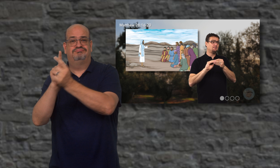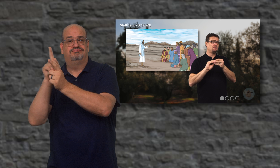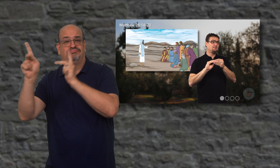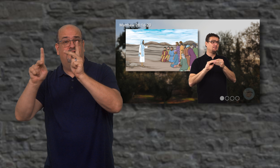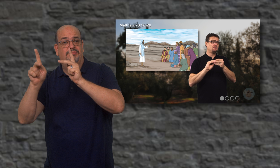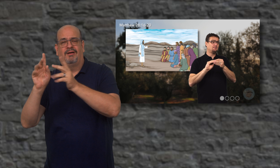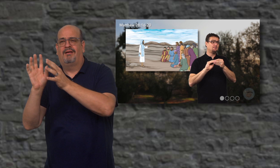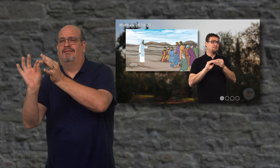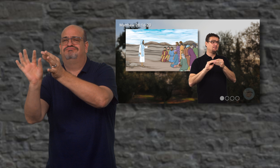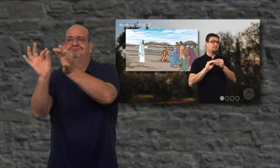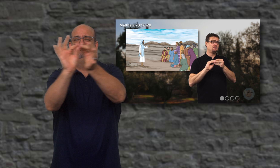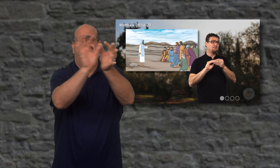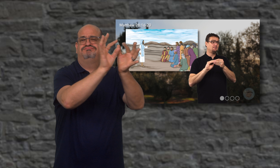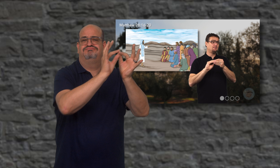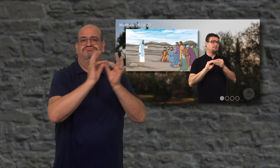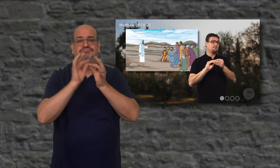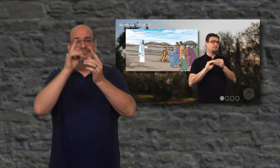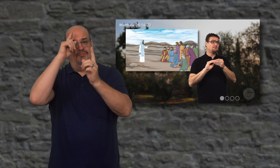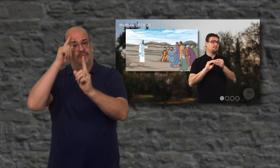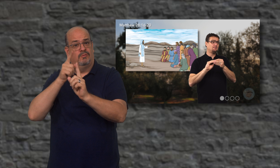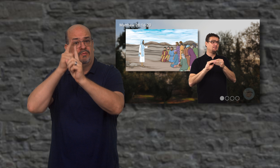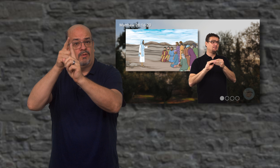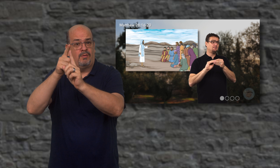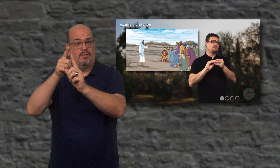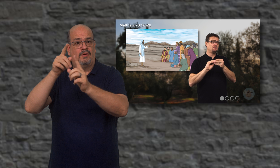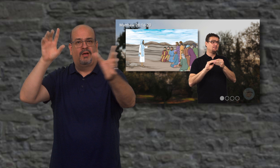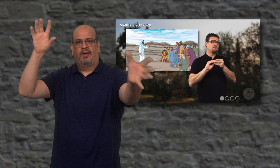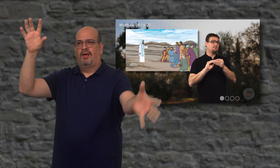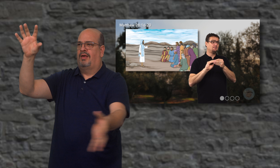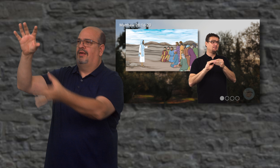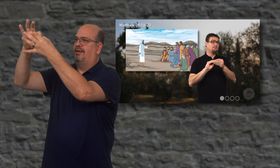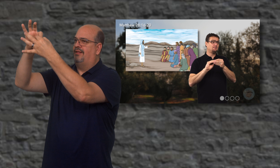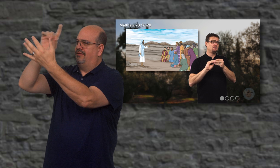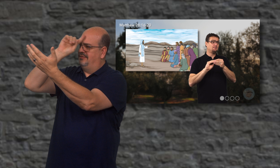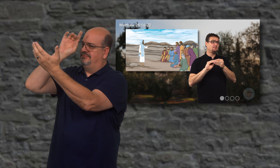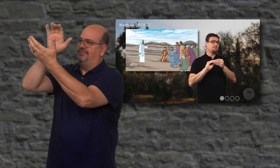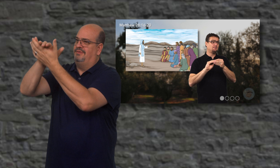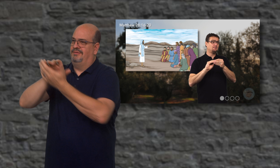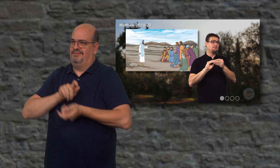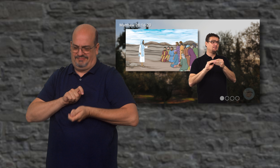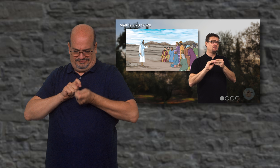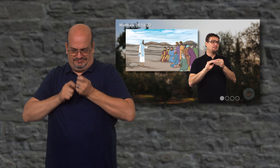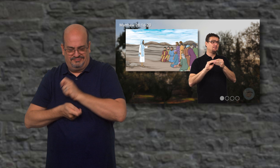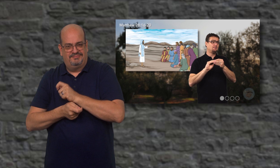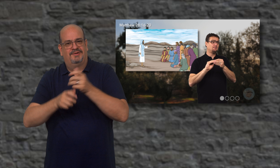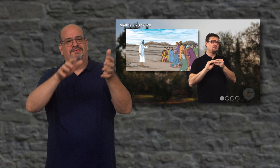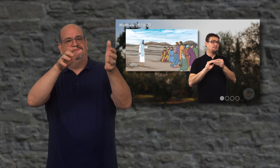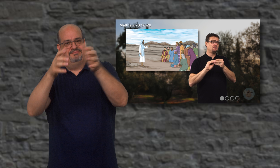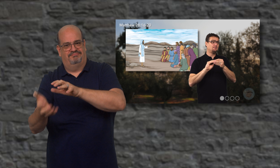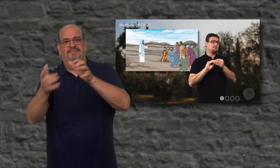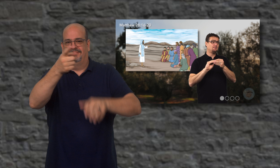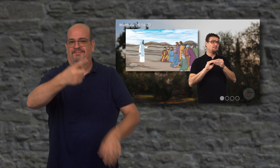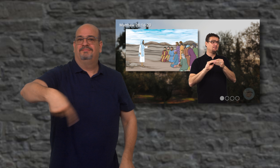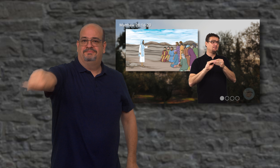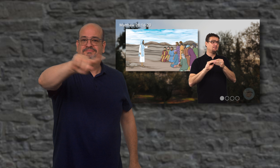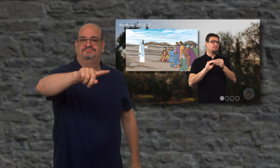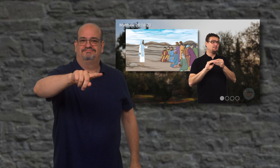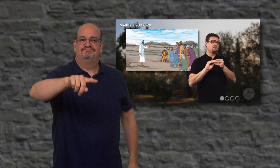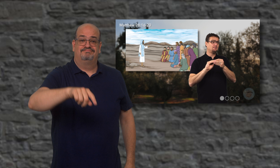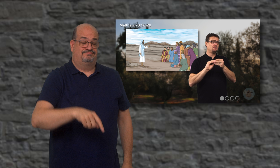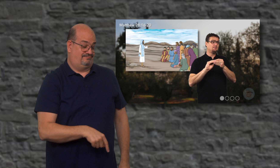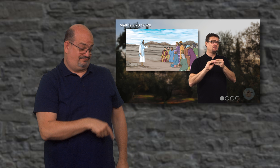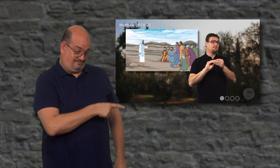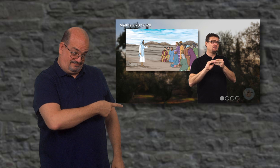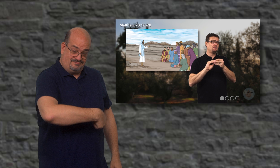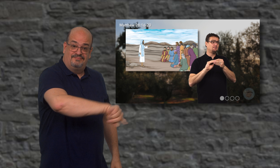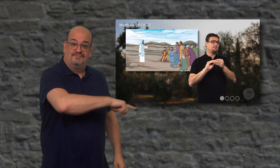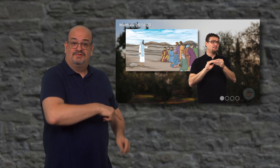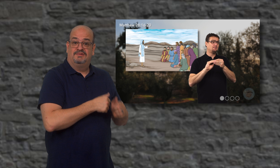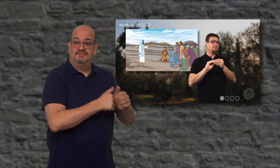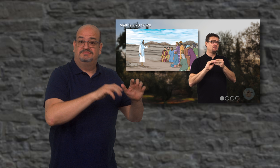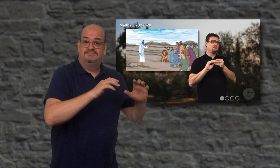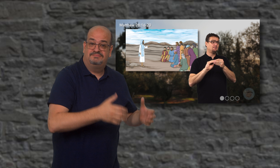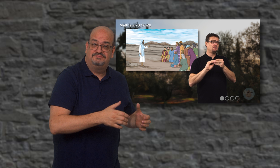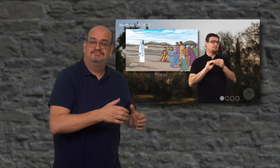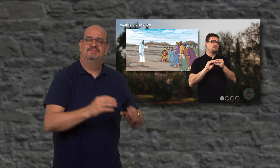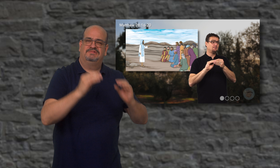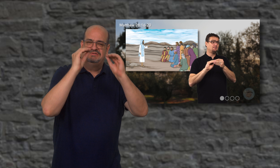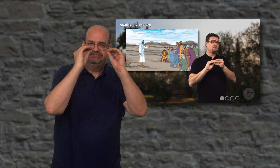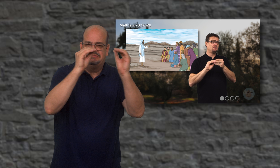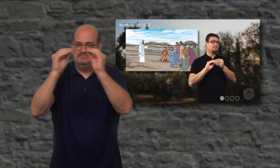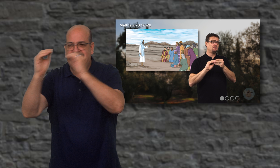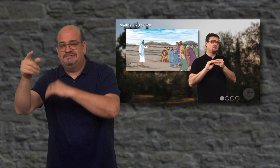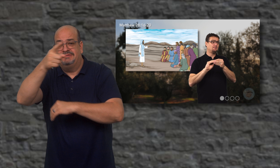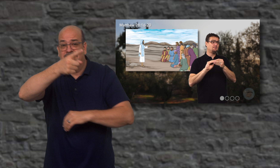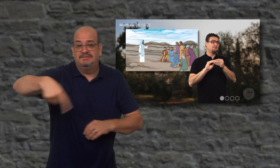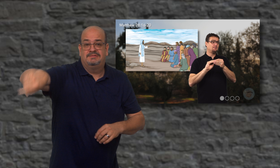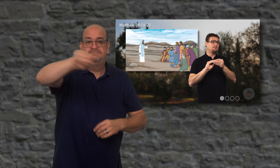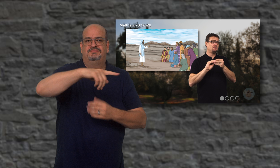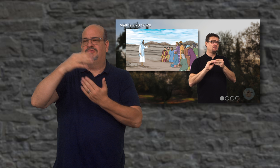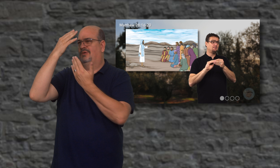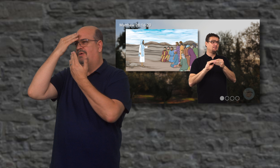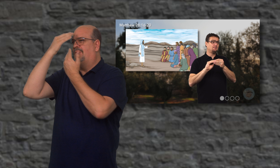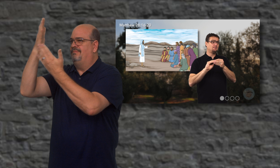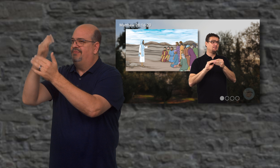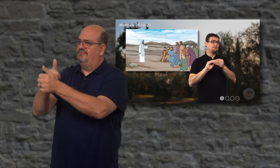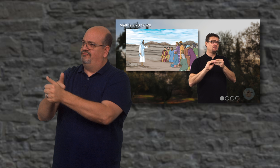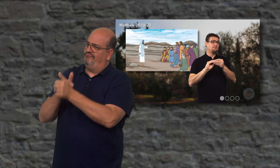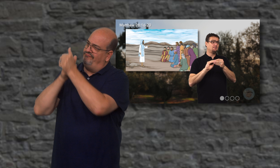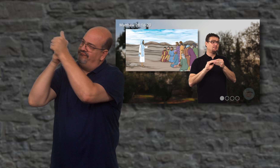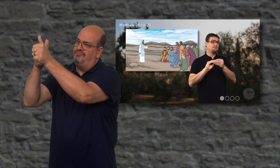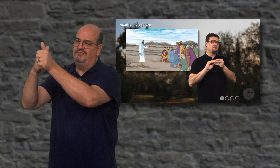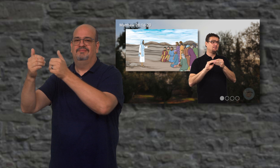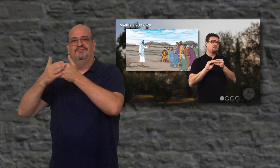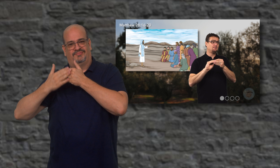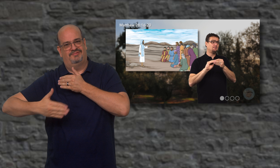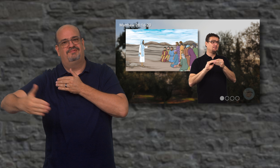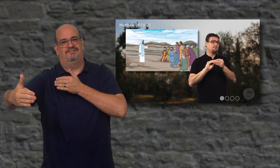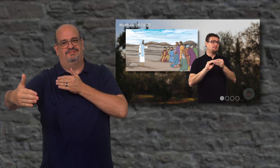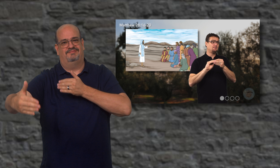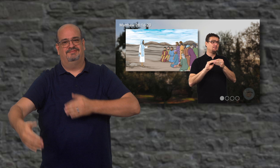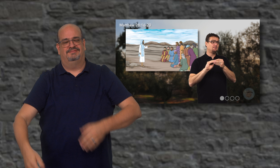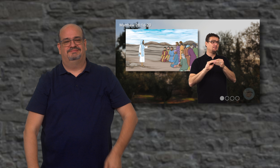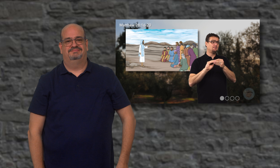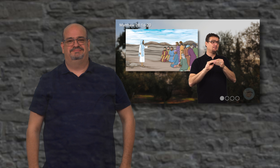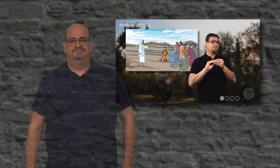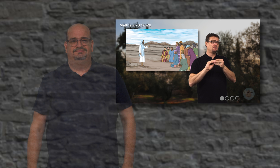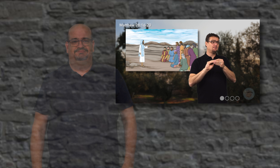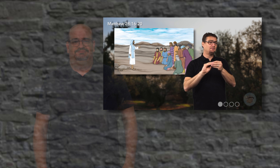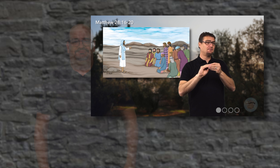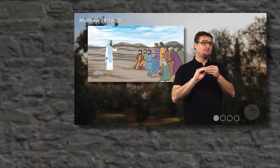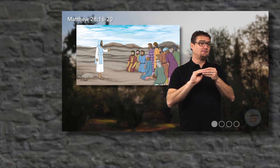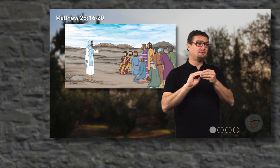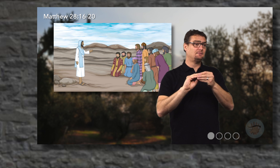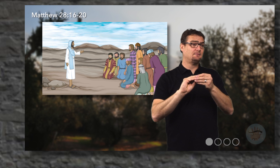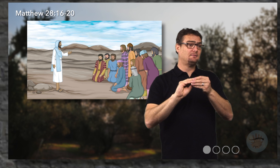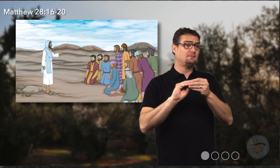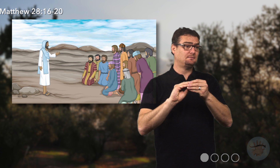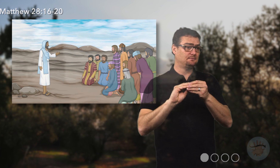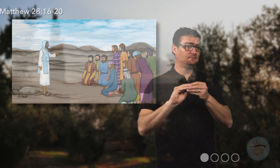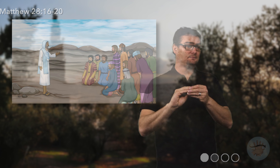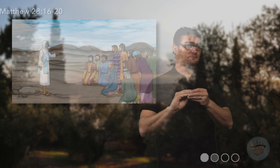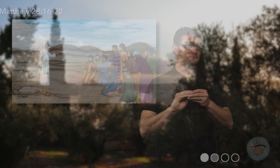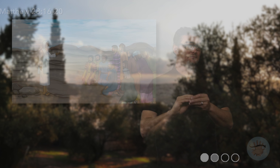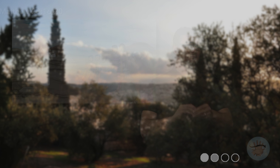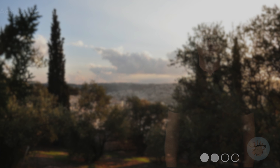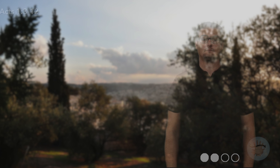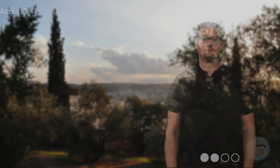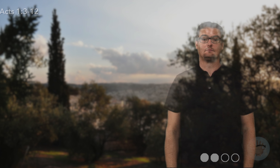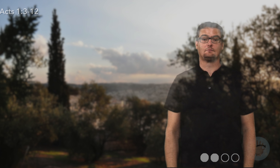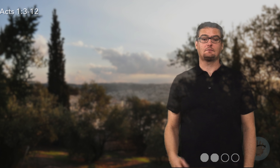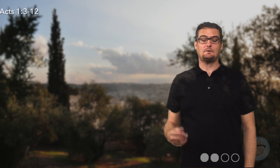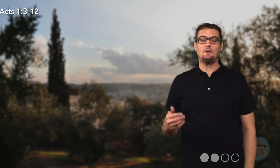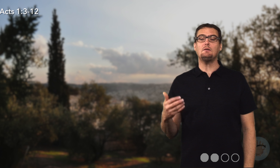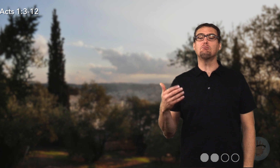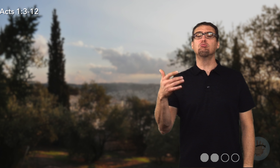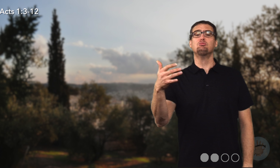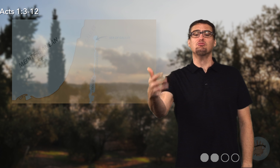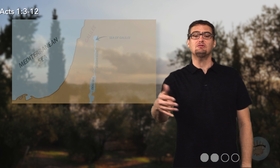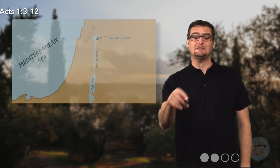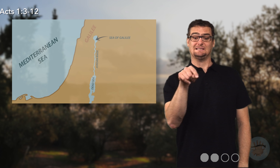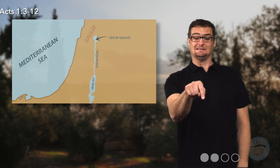And surely I am with you always, even to the end of the age.”